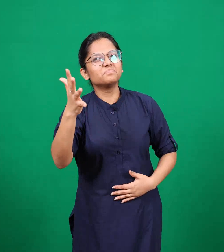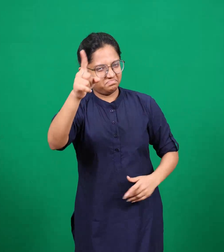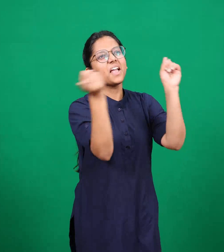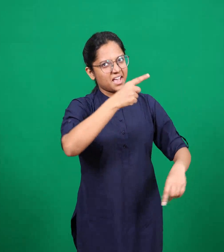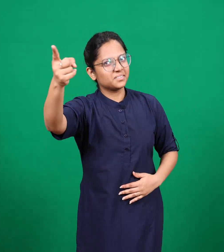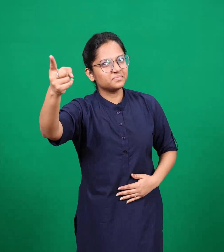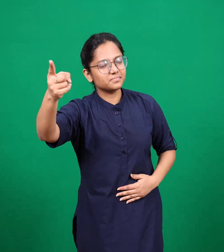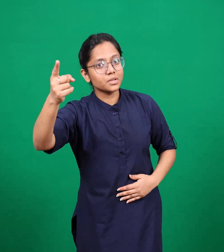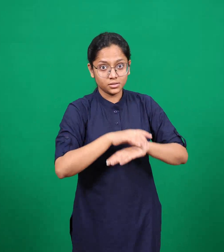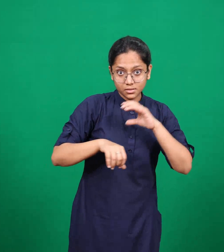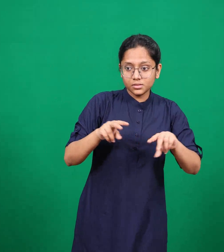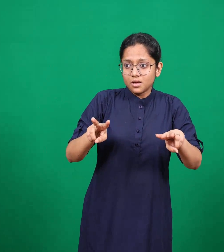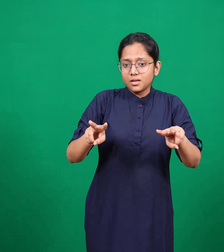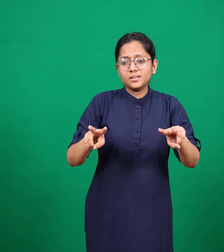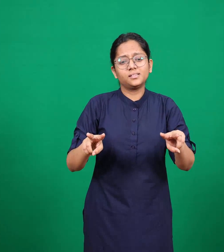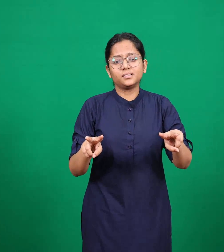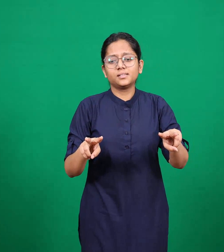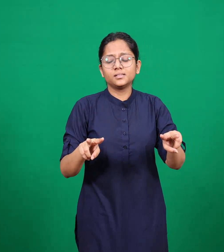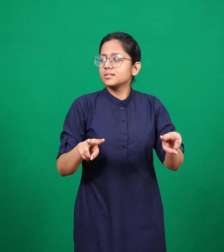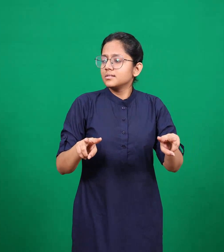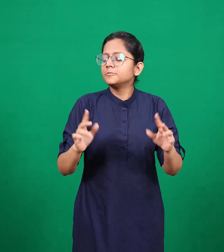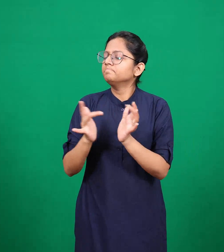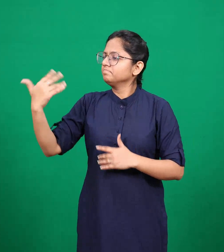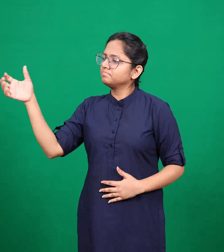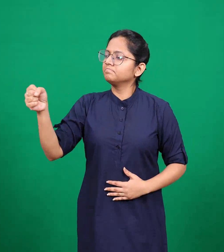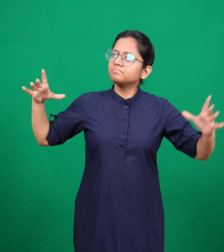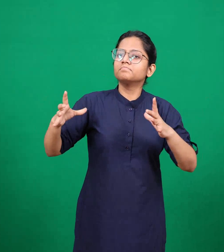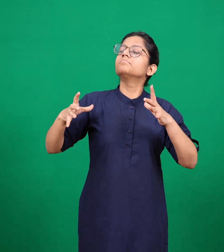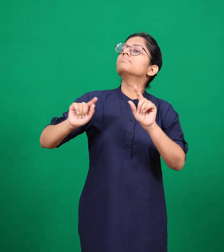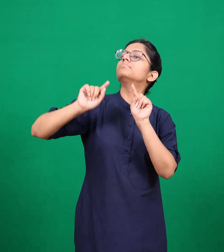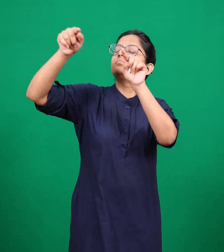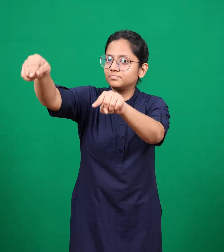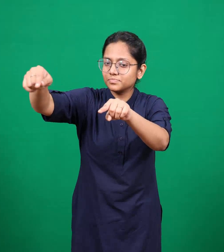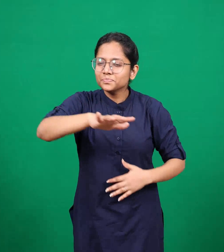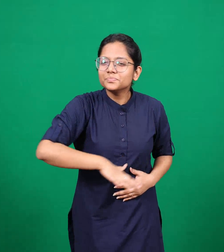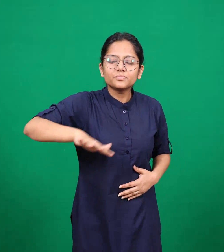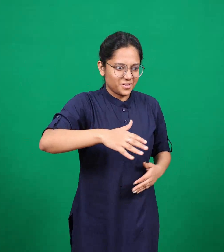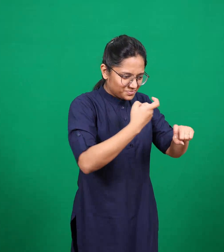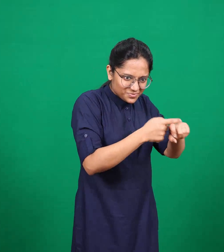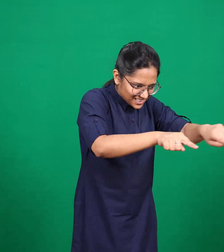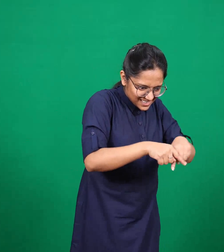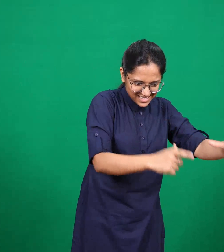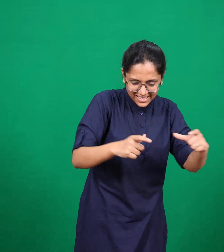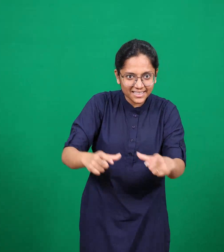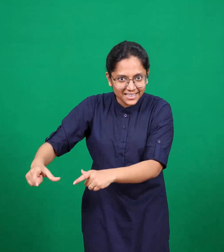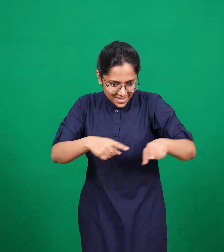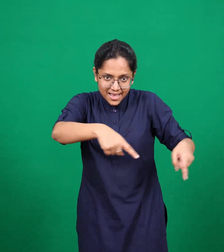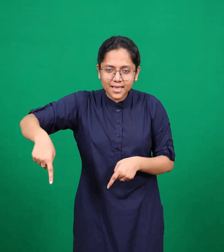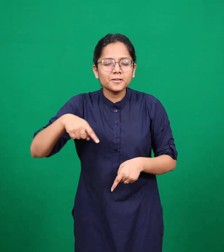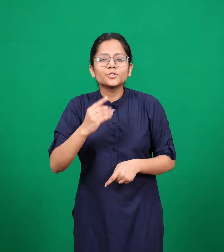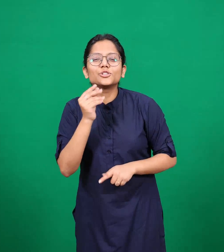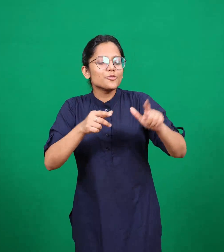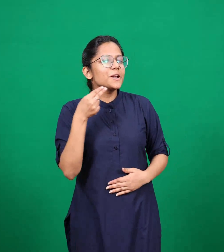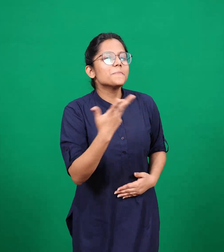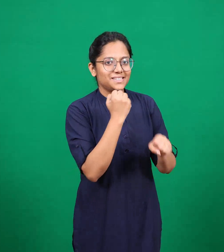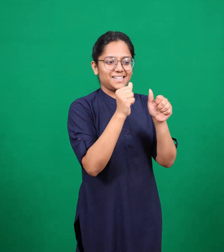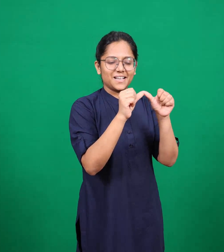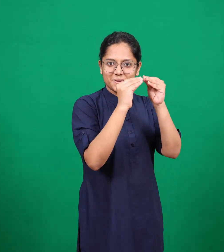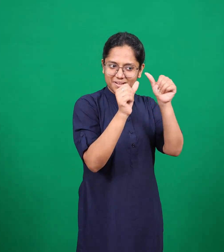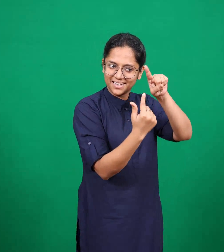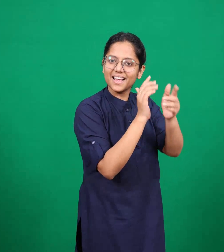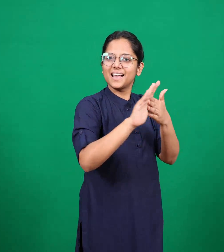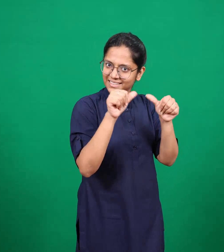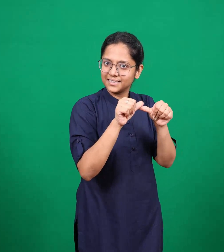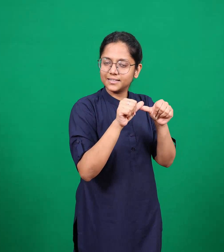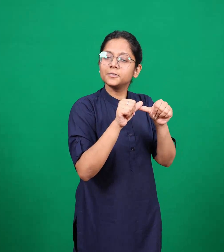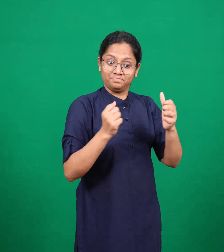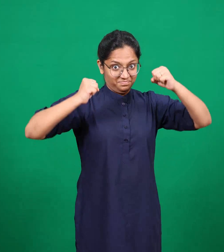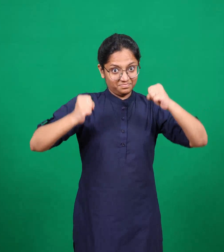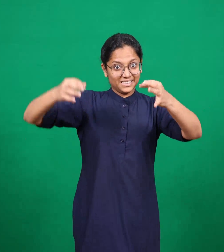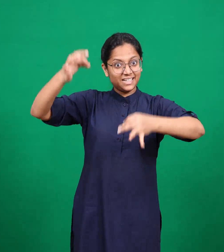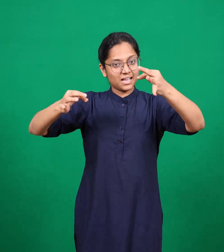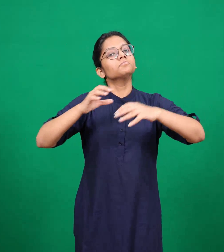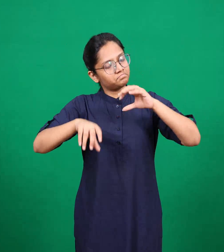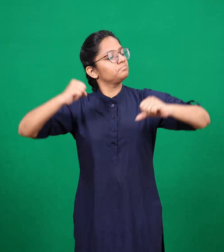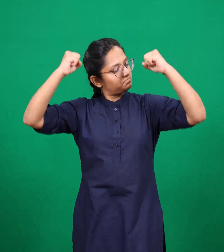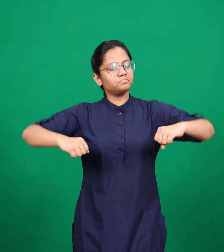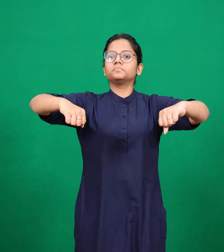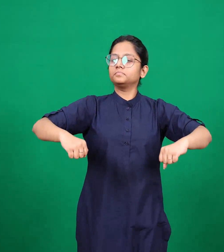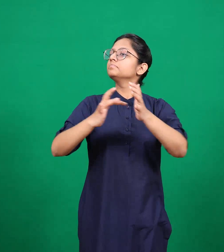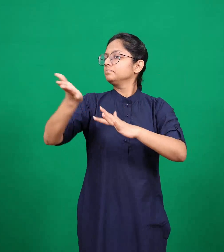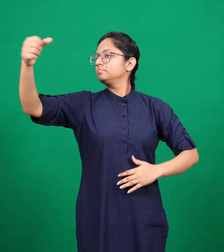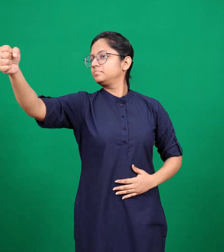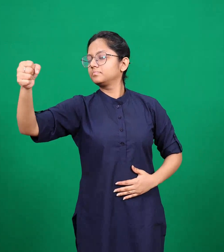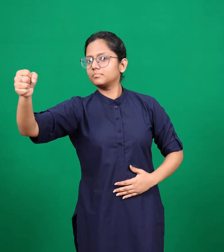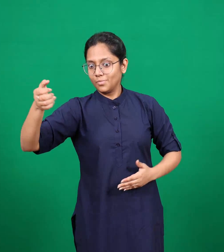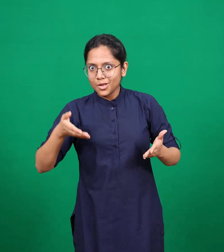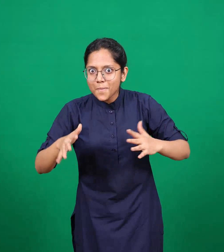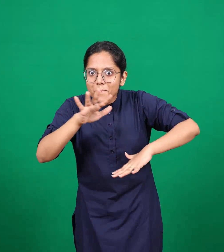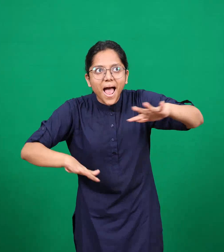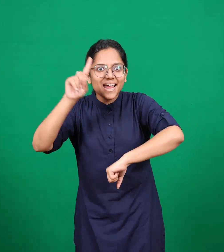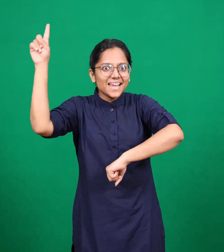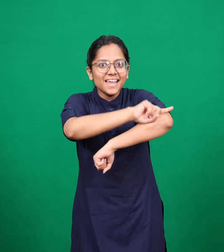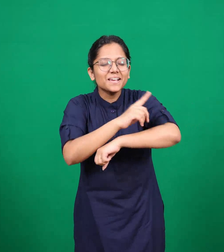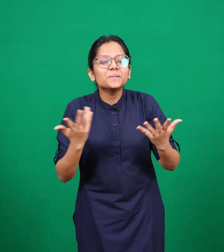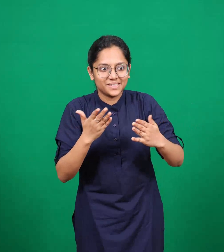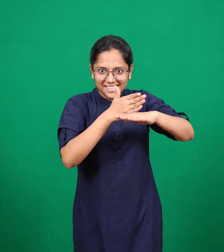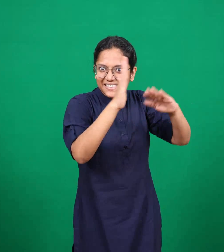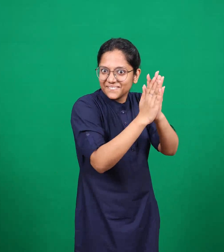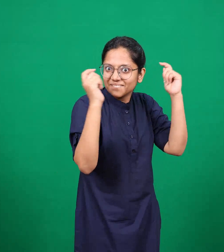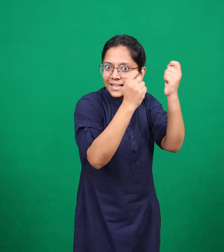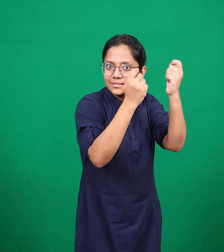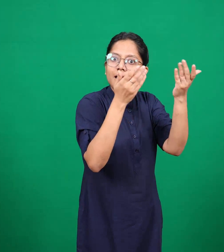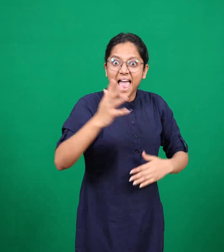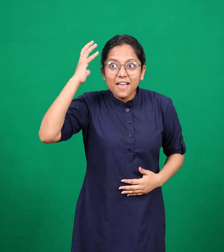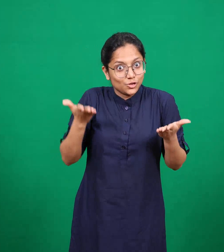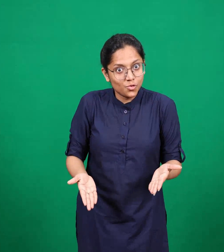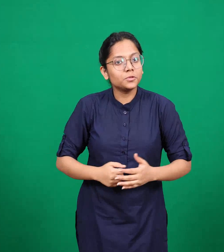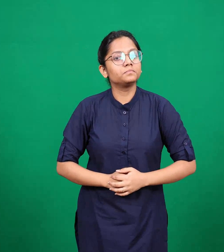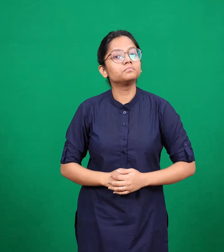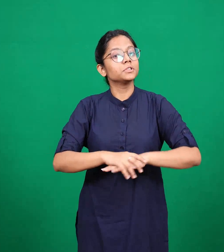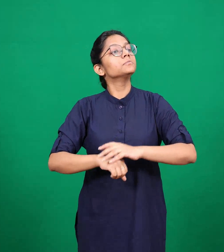When Pilate heard these words, he brought Jesus out and sat on the judgment seat at a place called the Stone Pavement, which in Hebrew is Gabbatha.